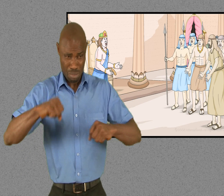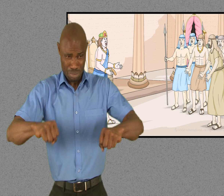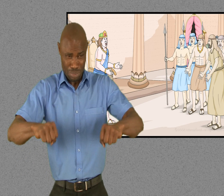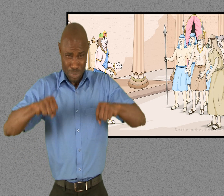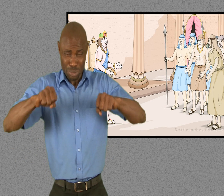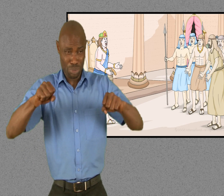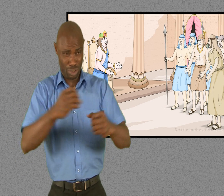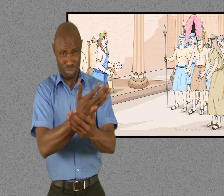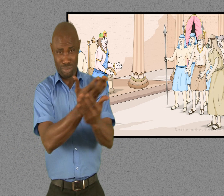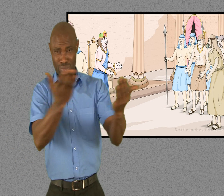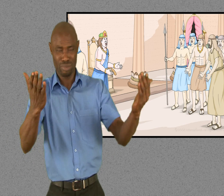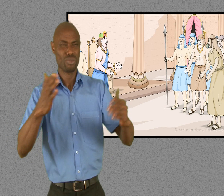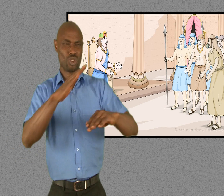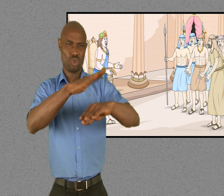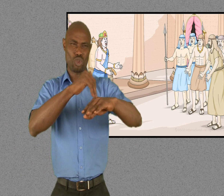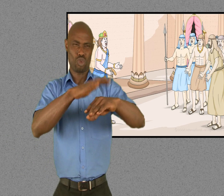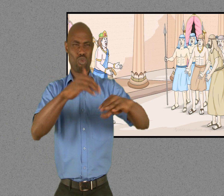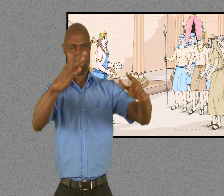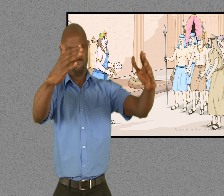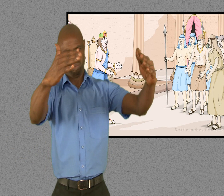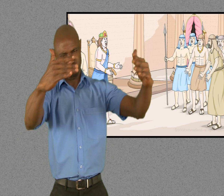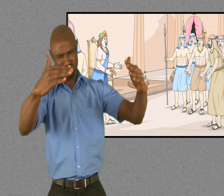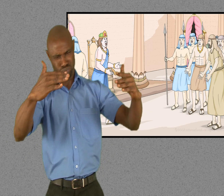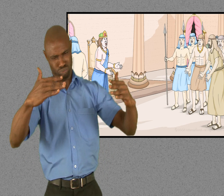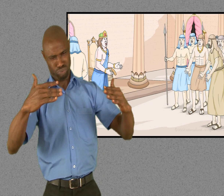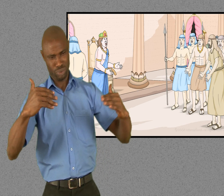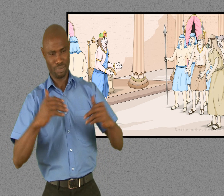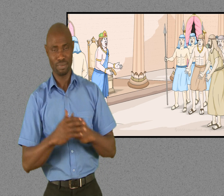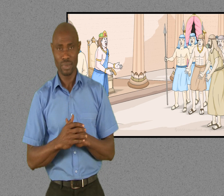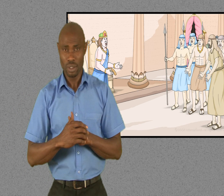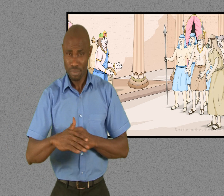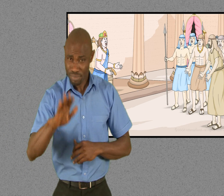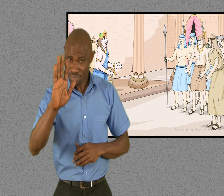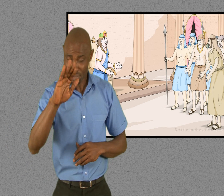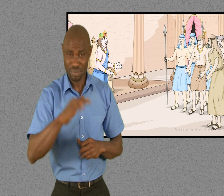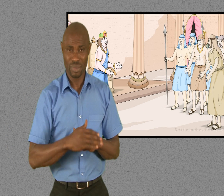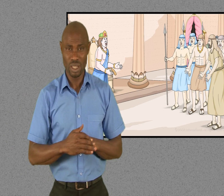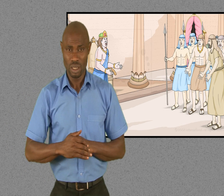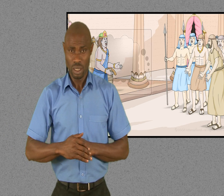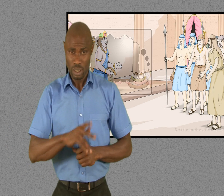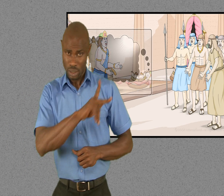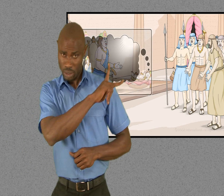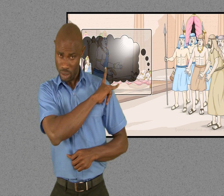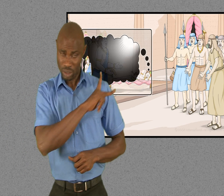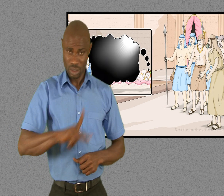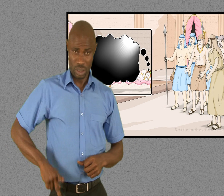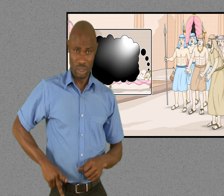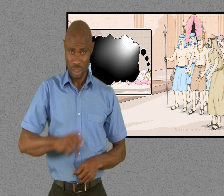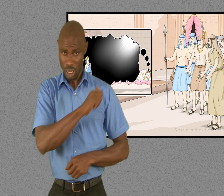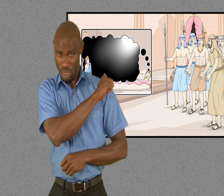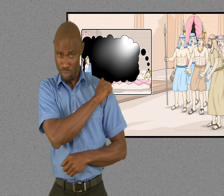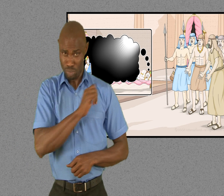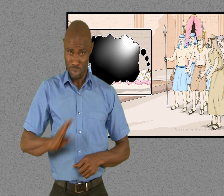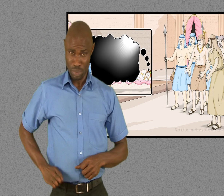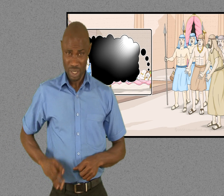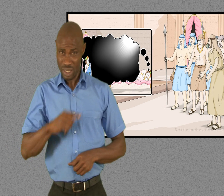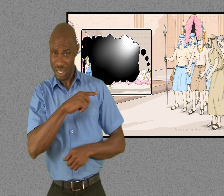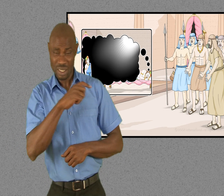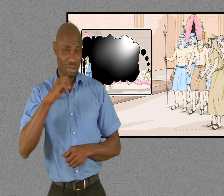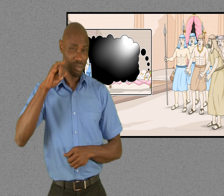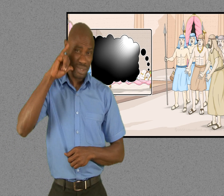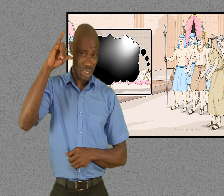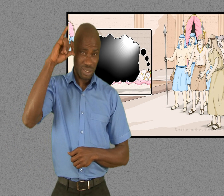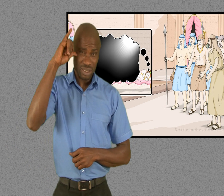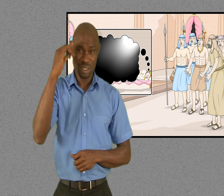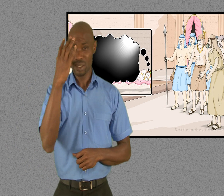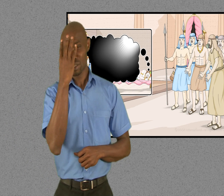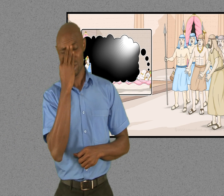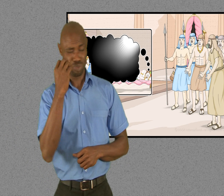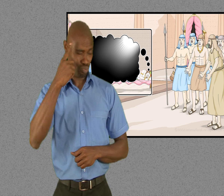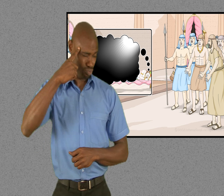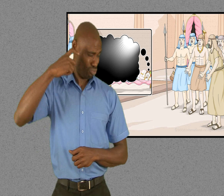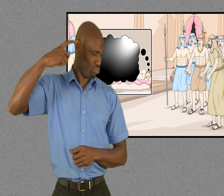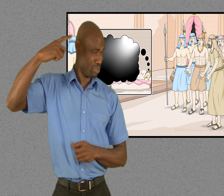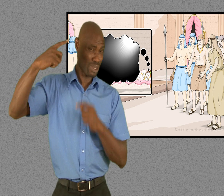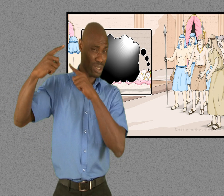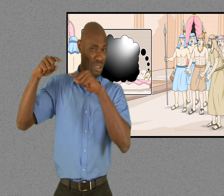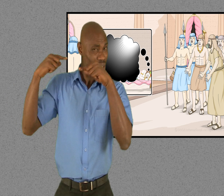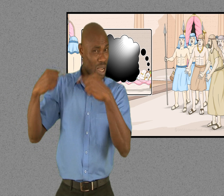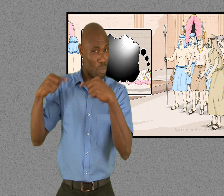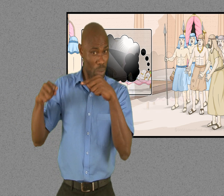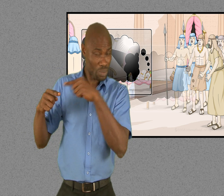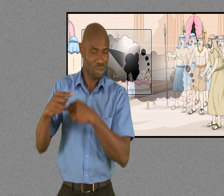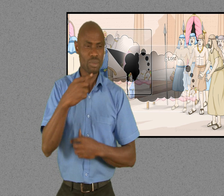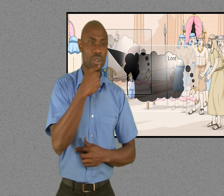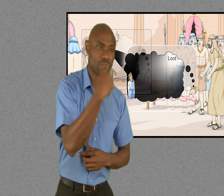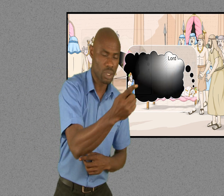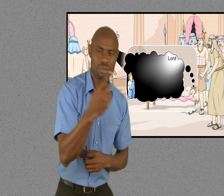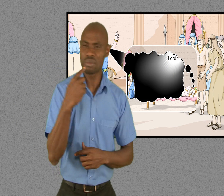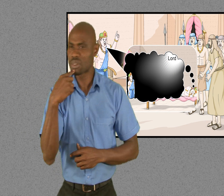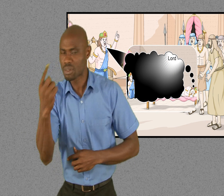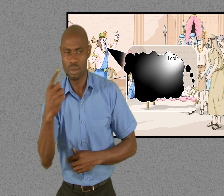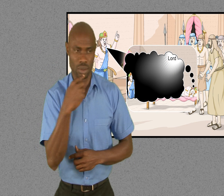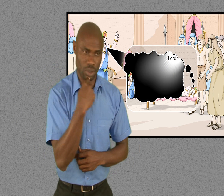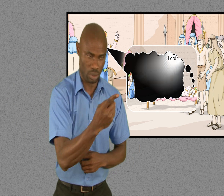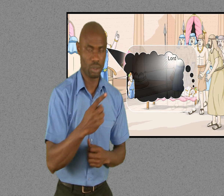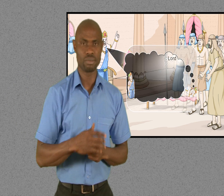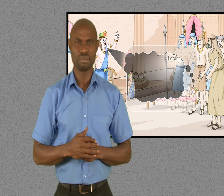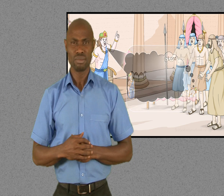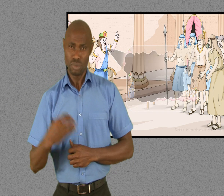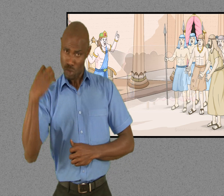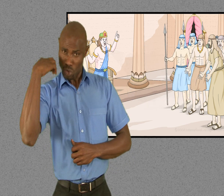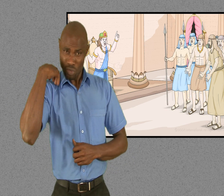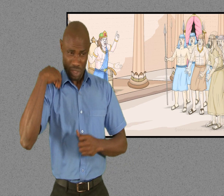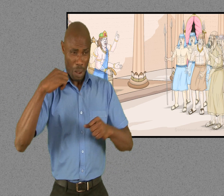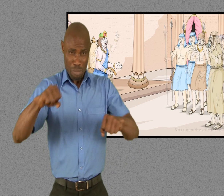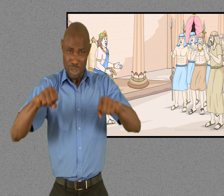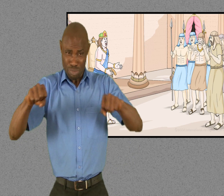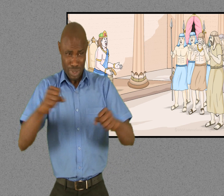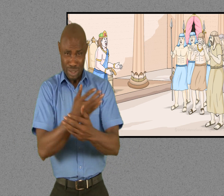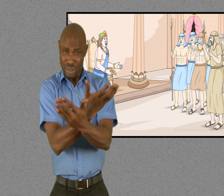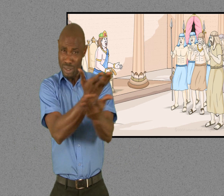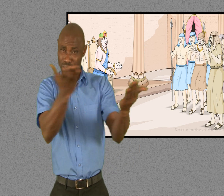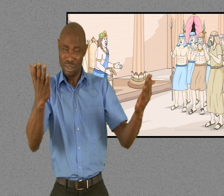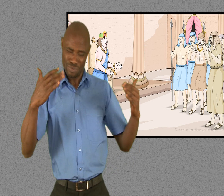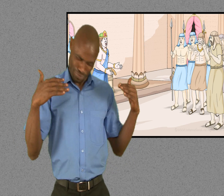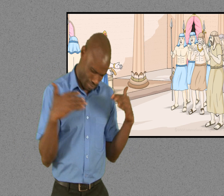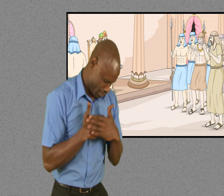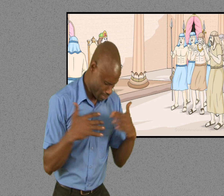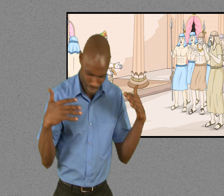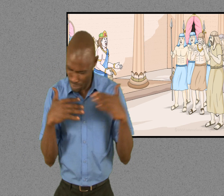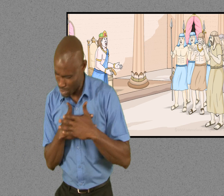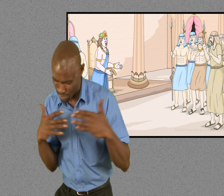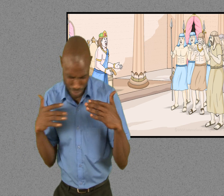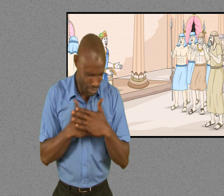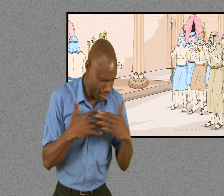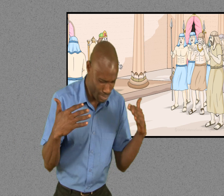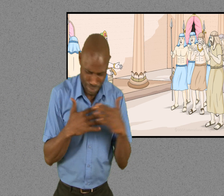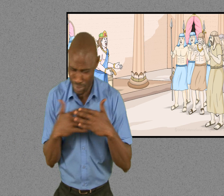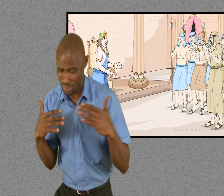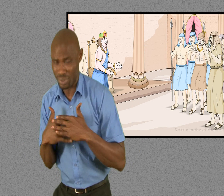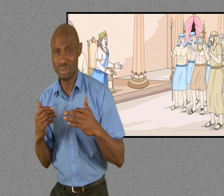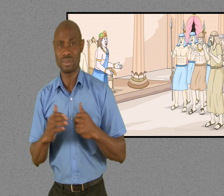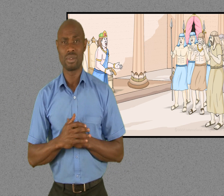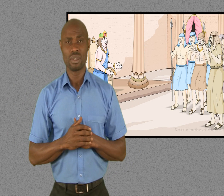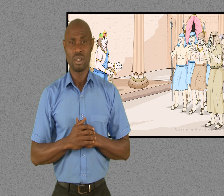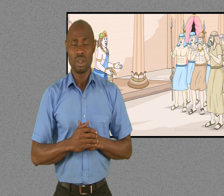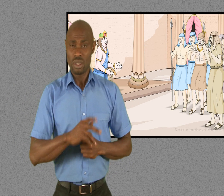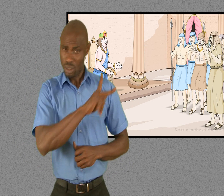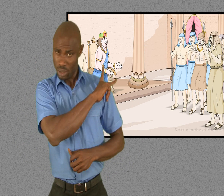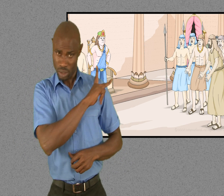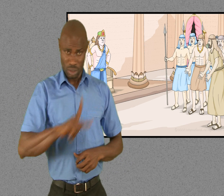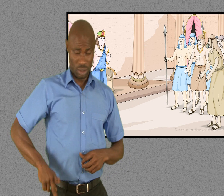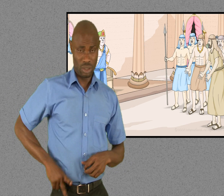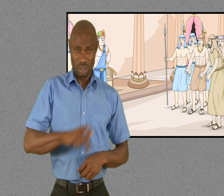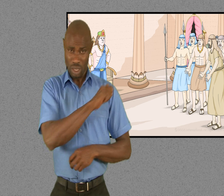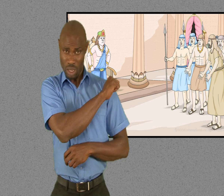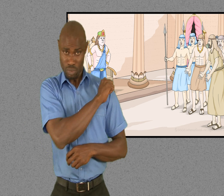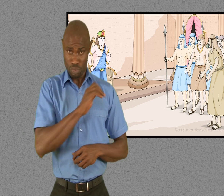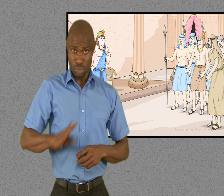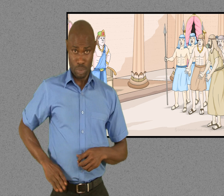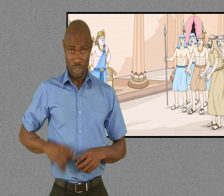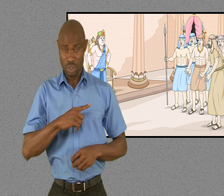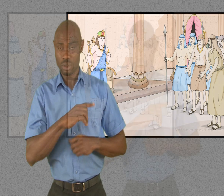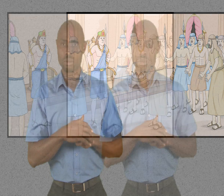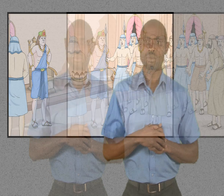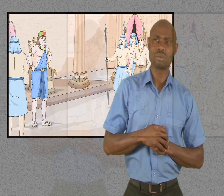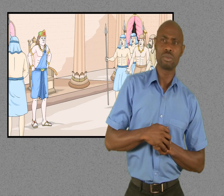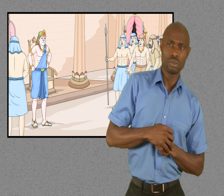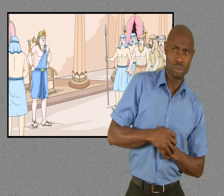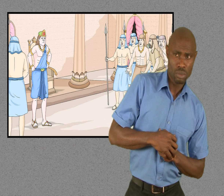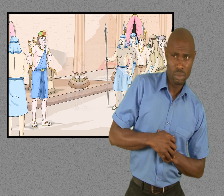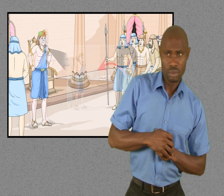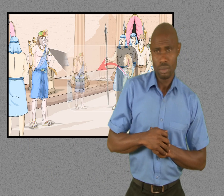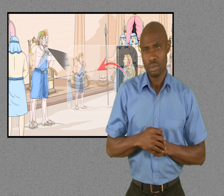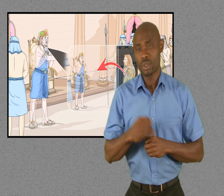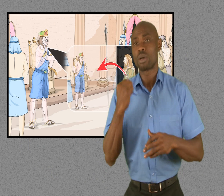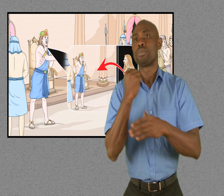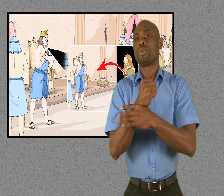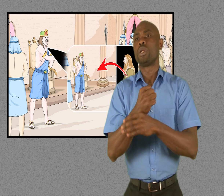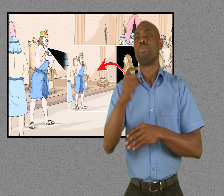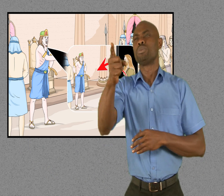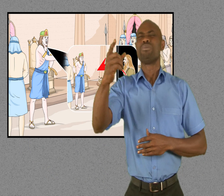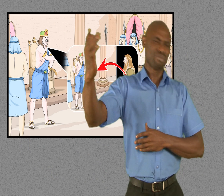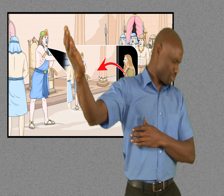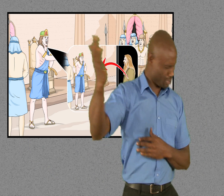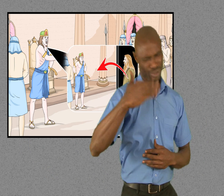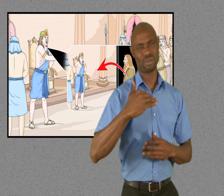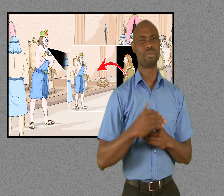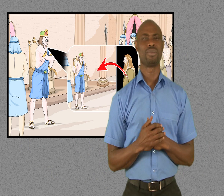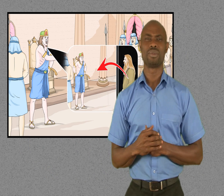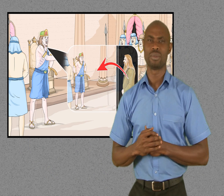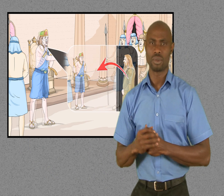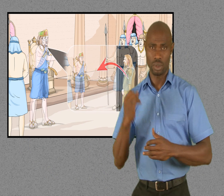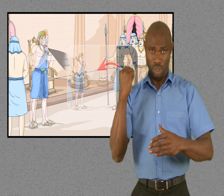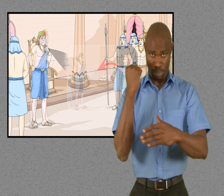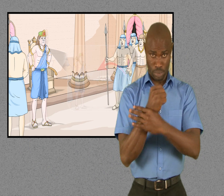and when he described to them all that had happened, the men were terrified.